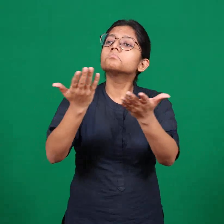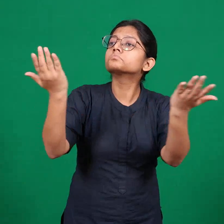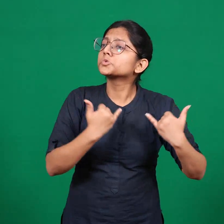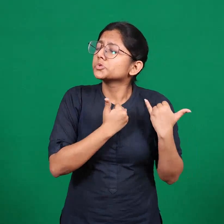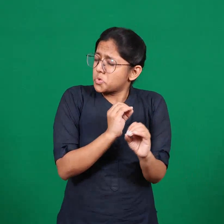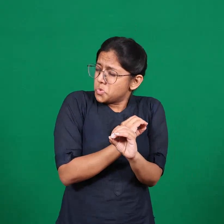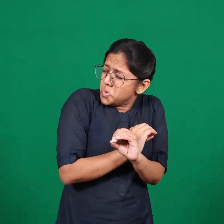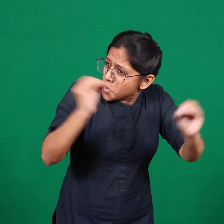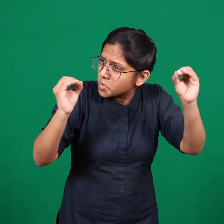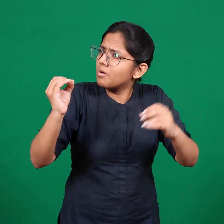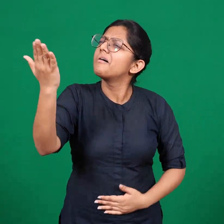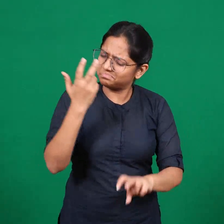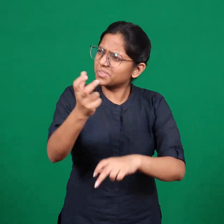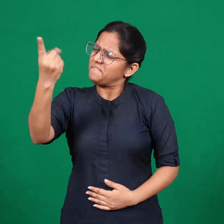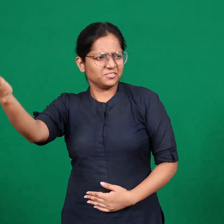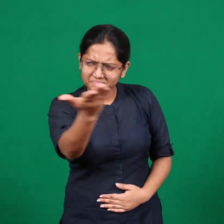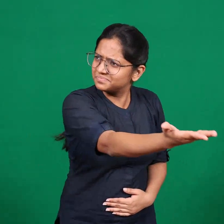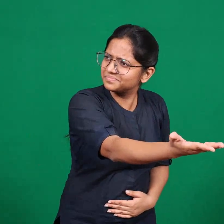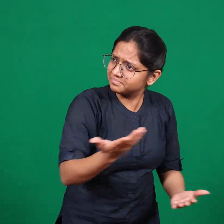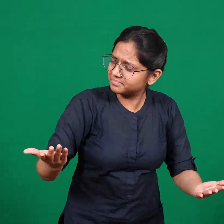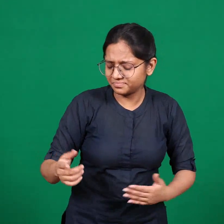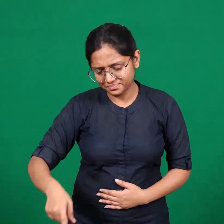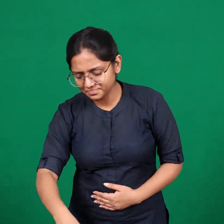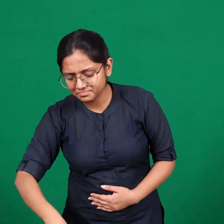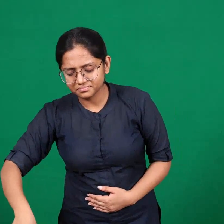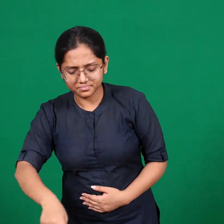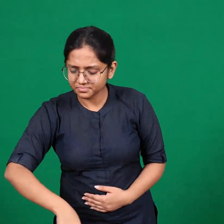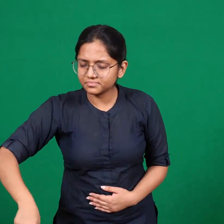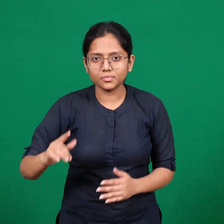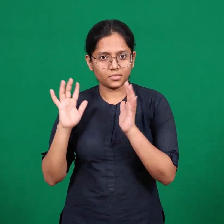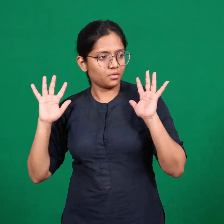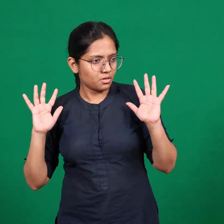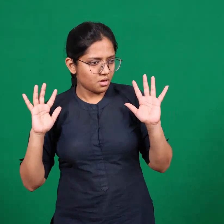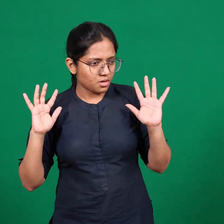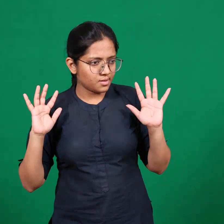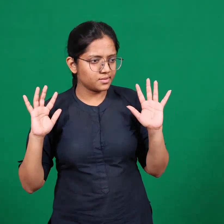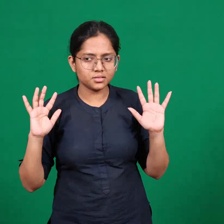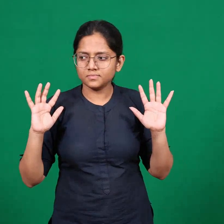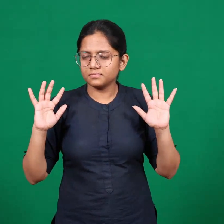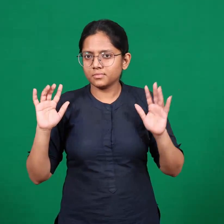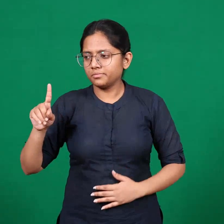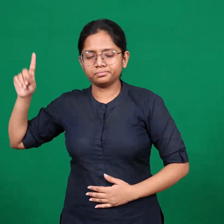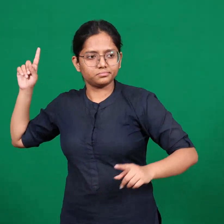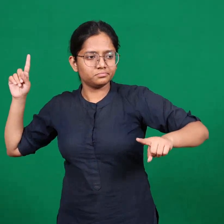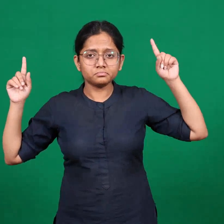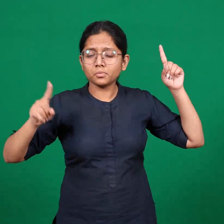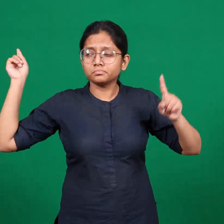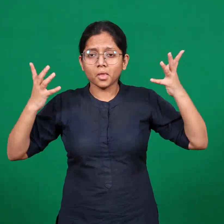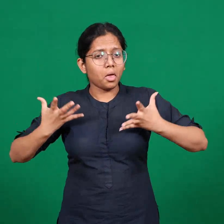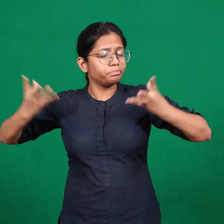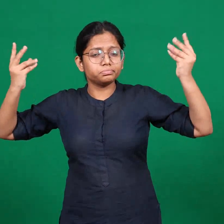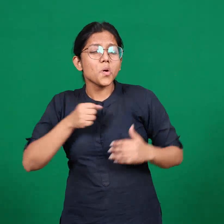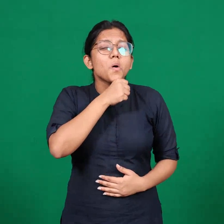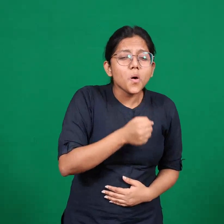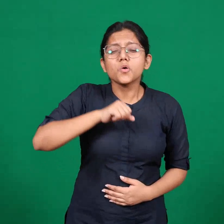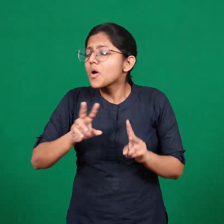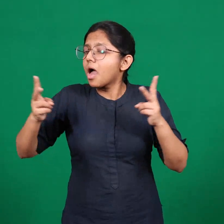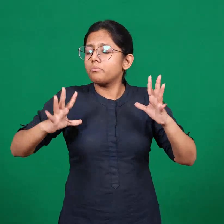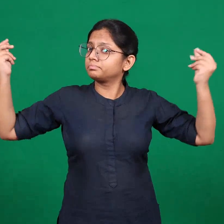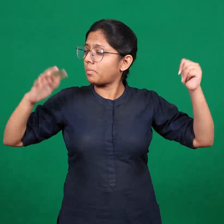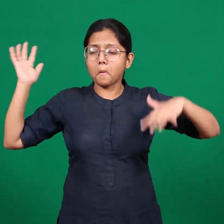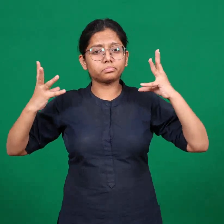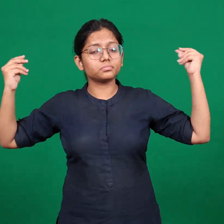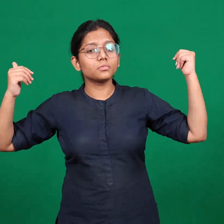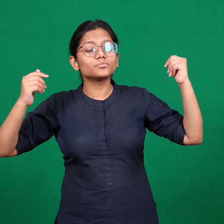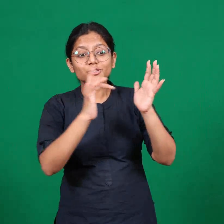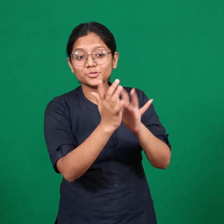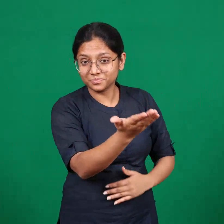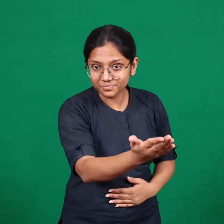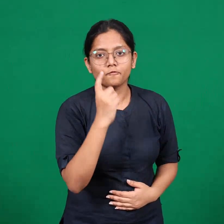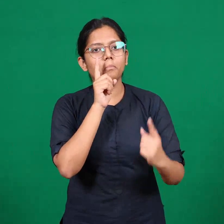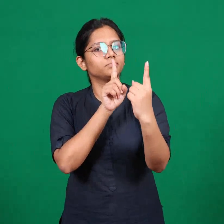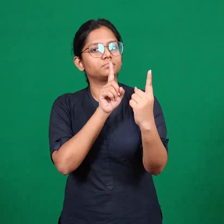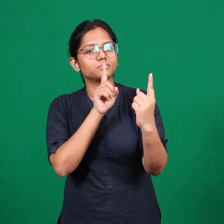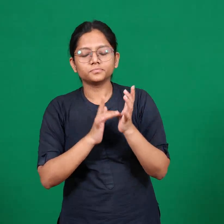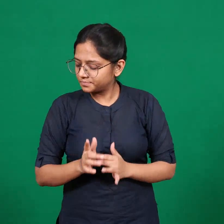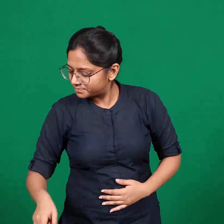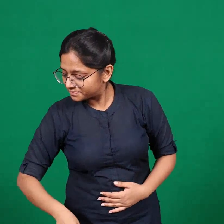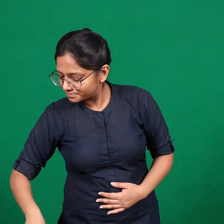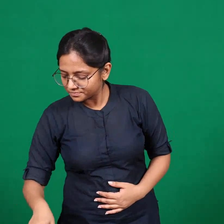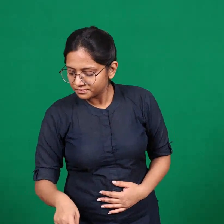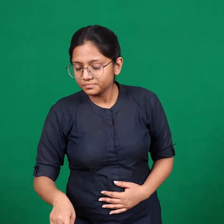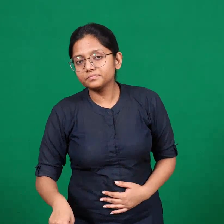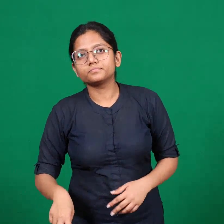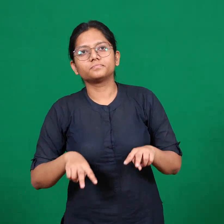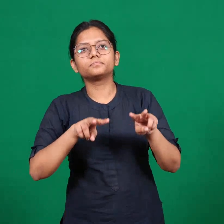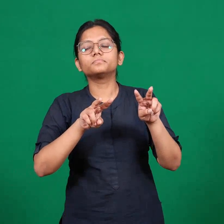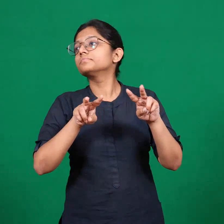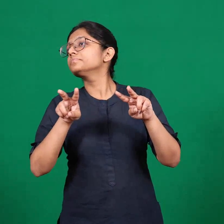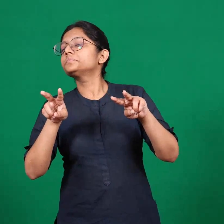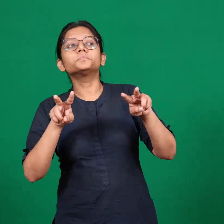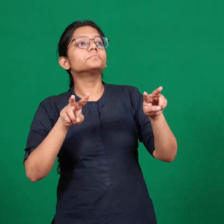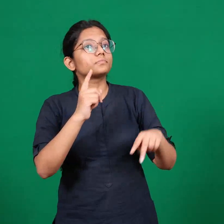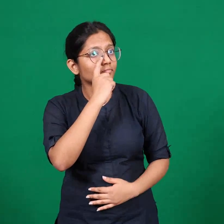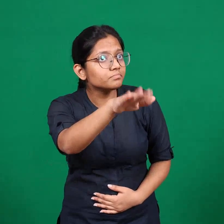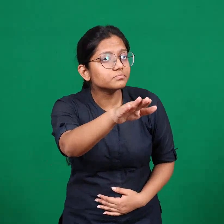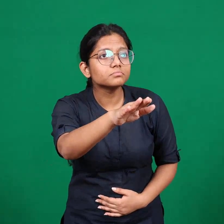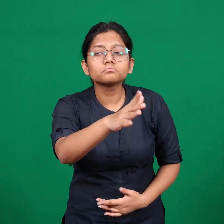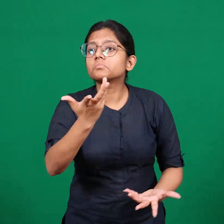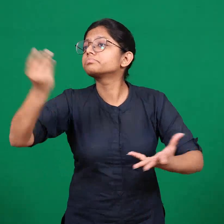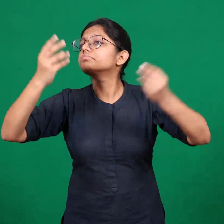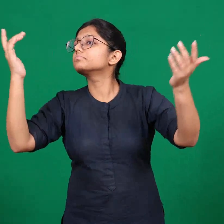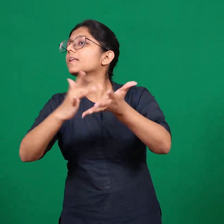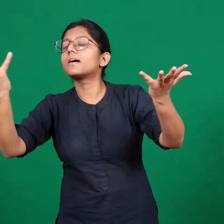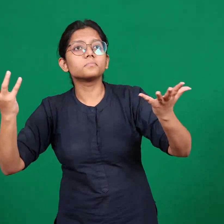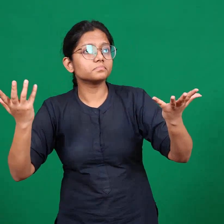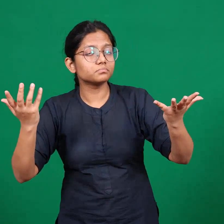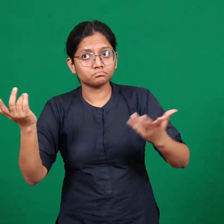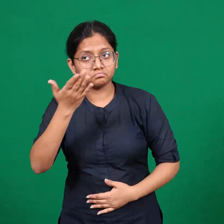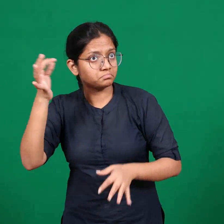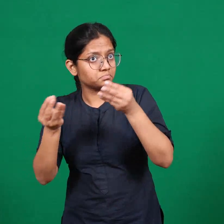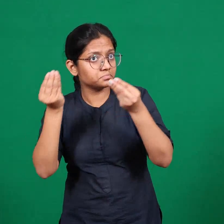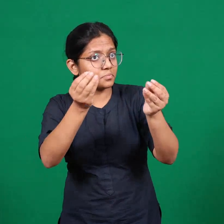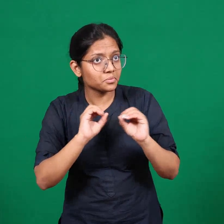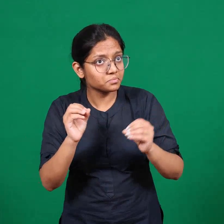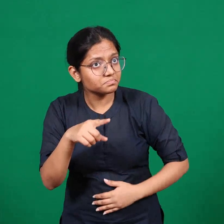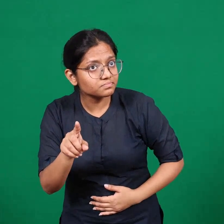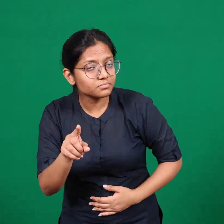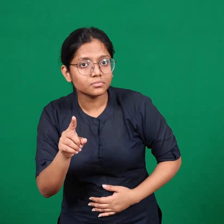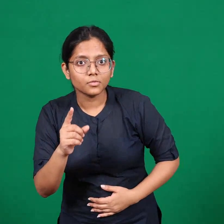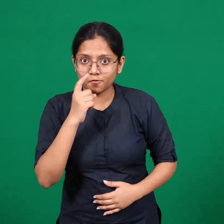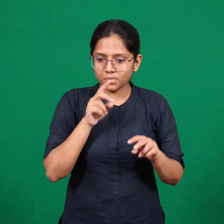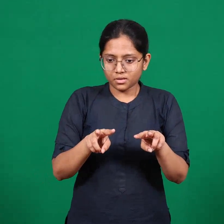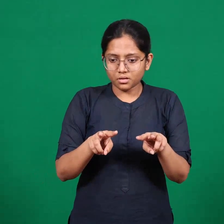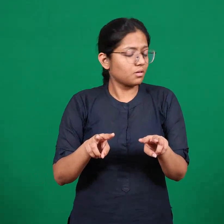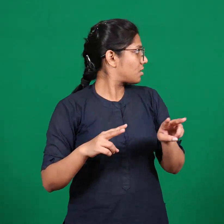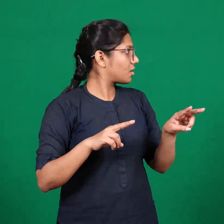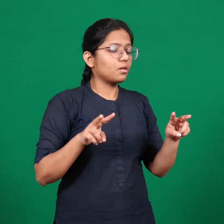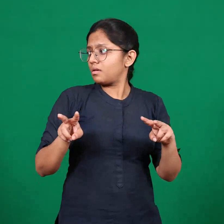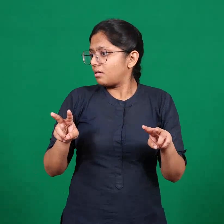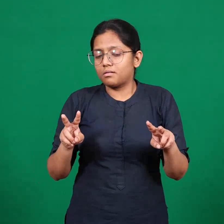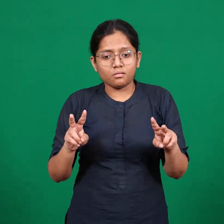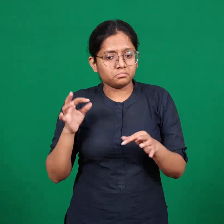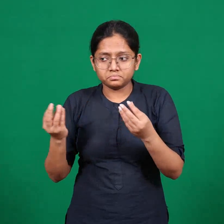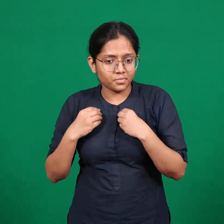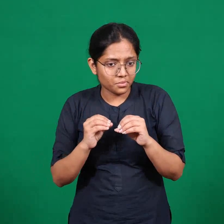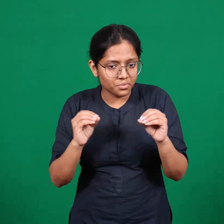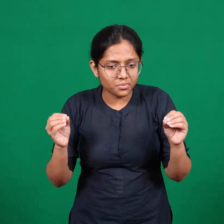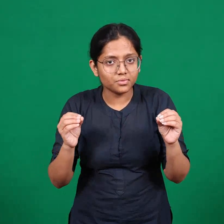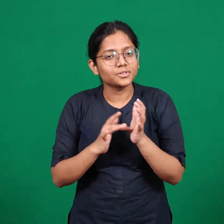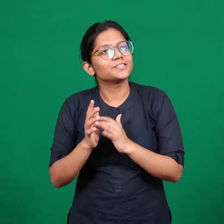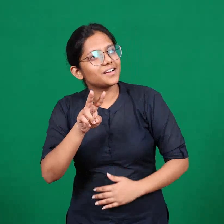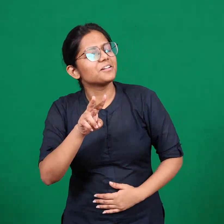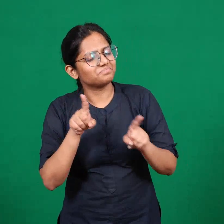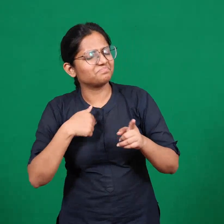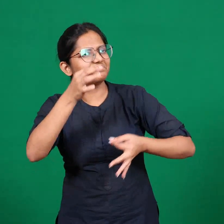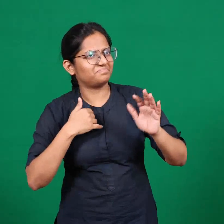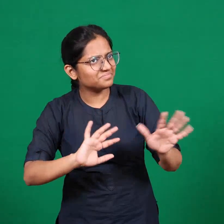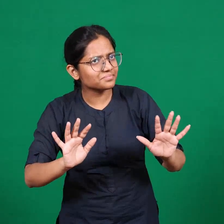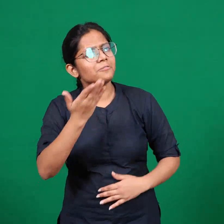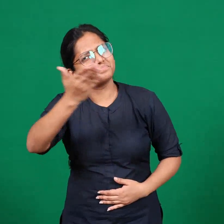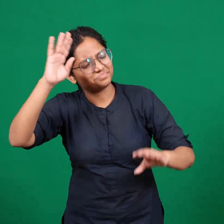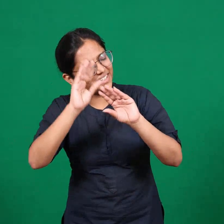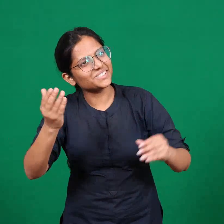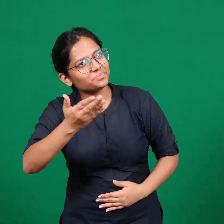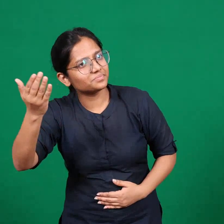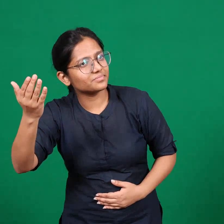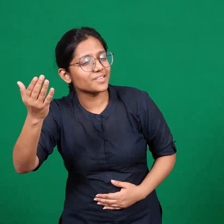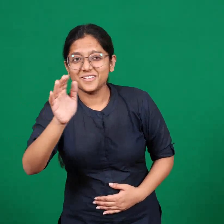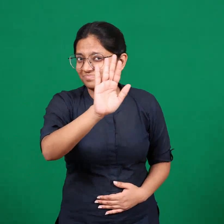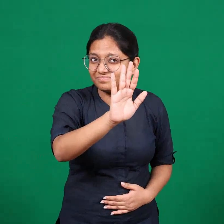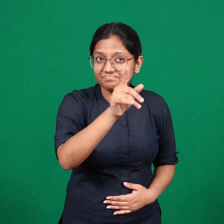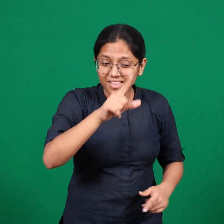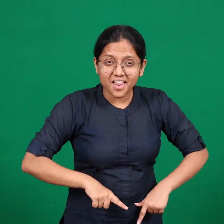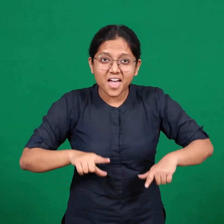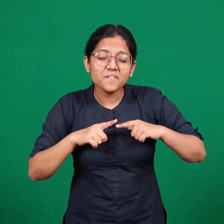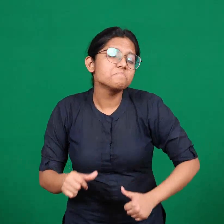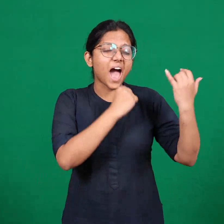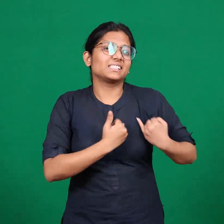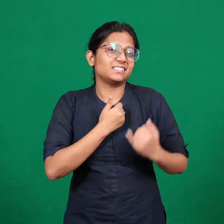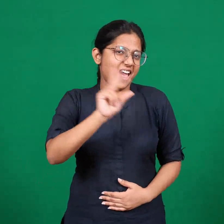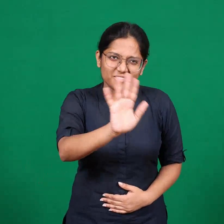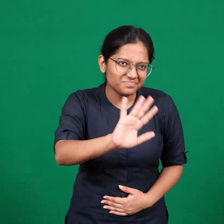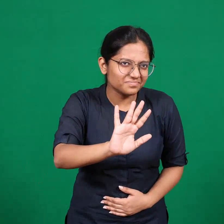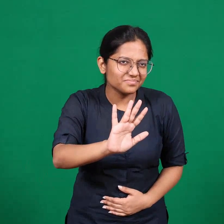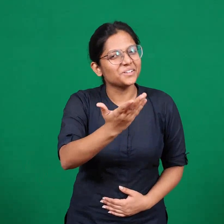When they heard this, they began to go away one by one, beginning with the older ones, until only Jesus was left, with the woman standing there. Then Jesus straightened up and asked her, "Woman, where are your accusers? Has no one condemned you?" "No one, Lord," she answered.